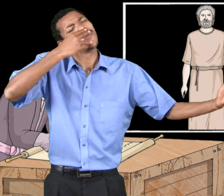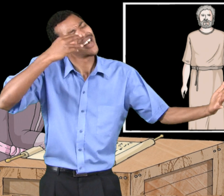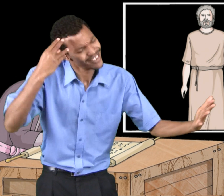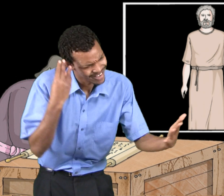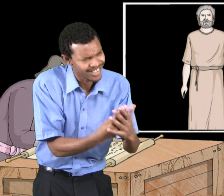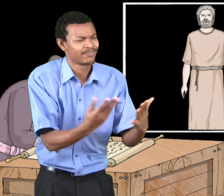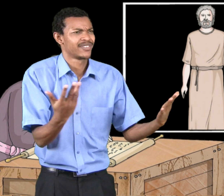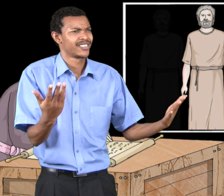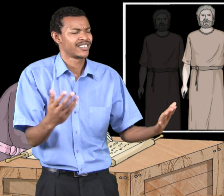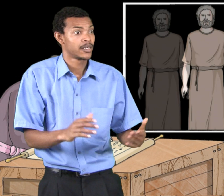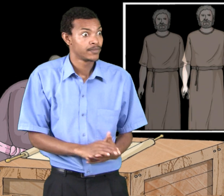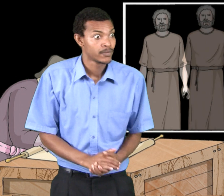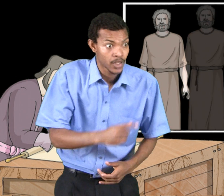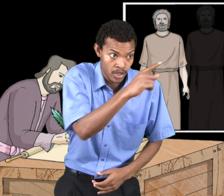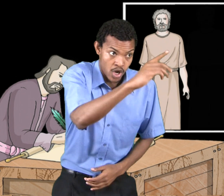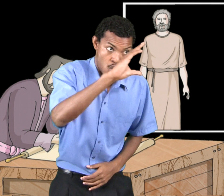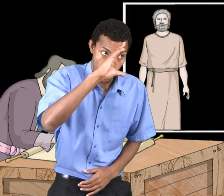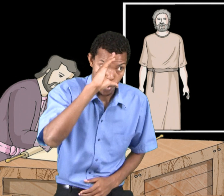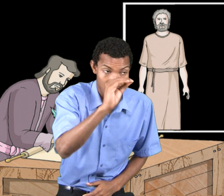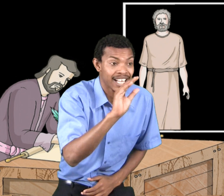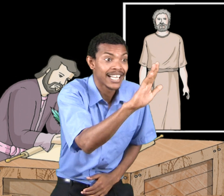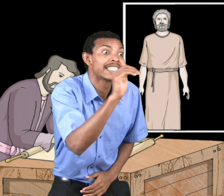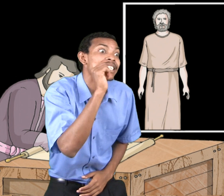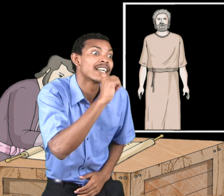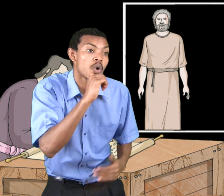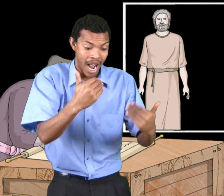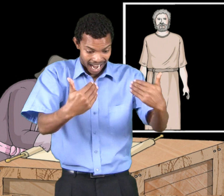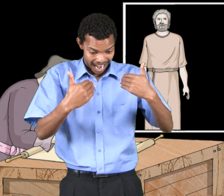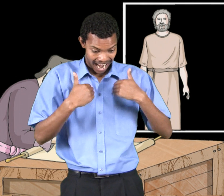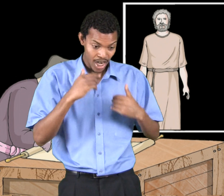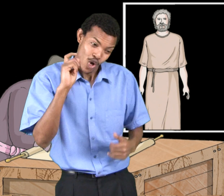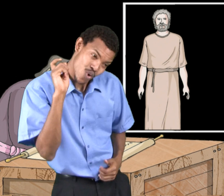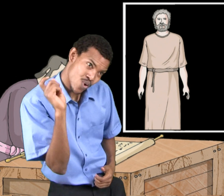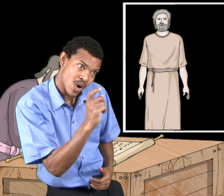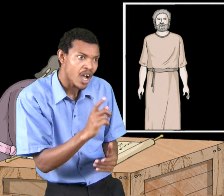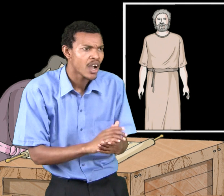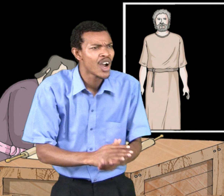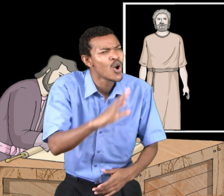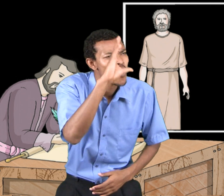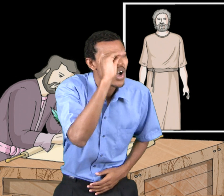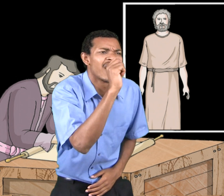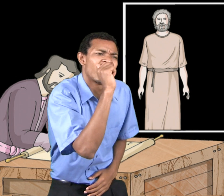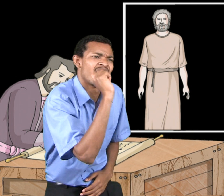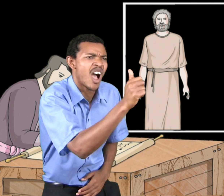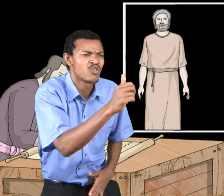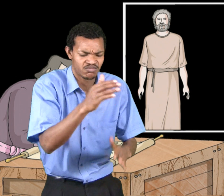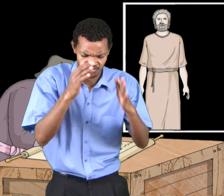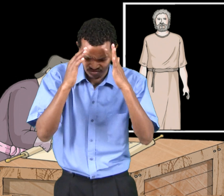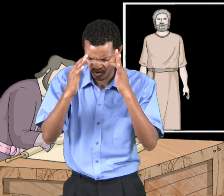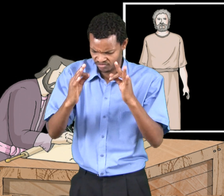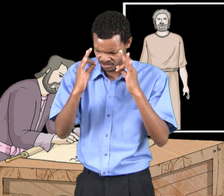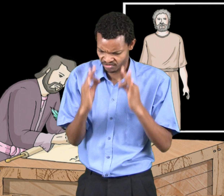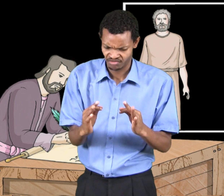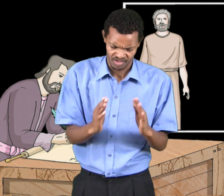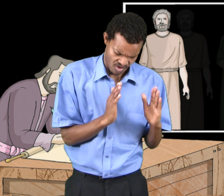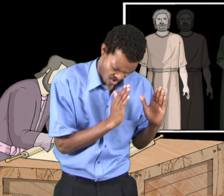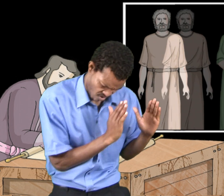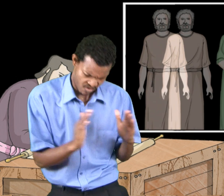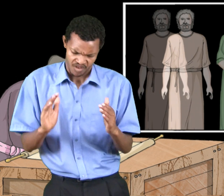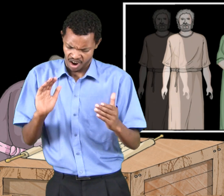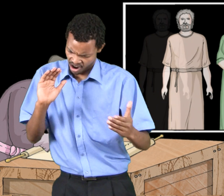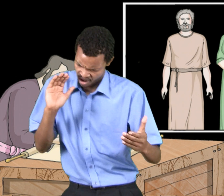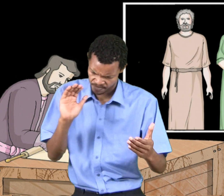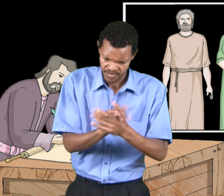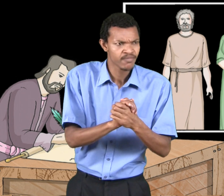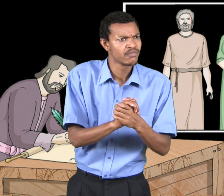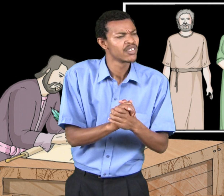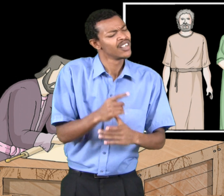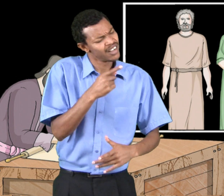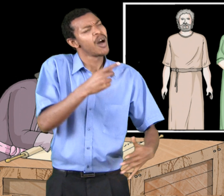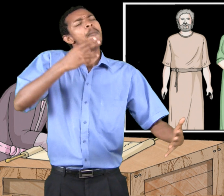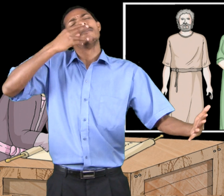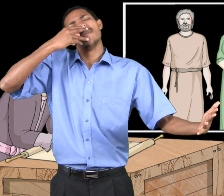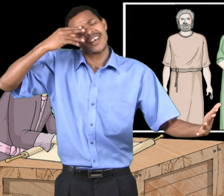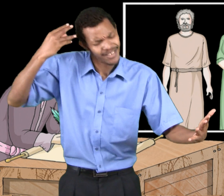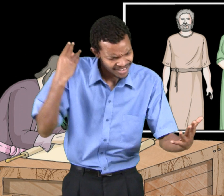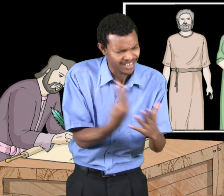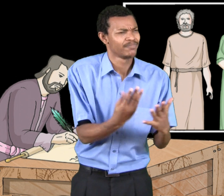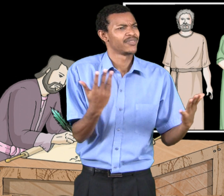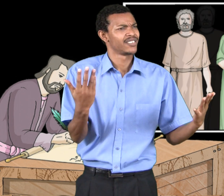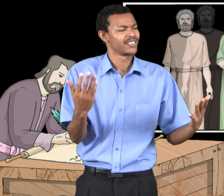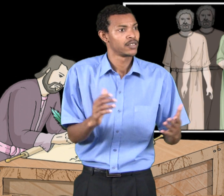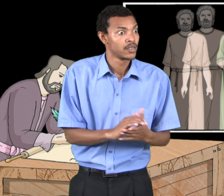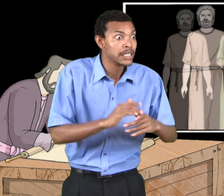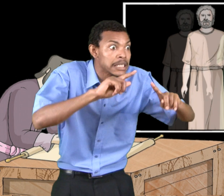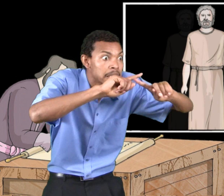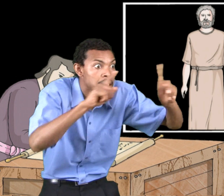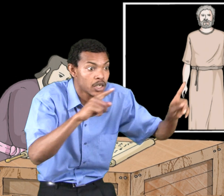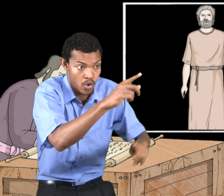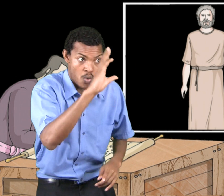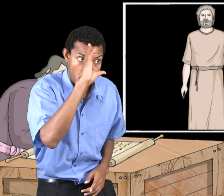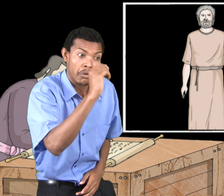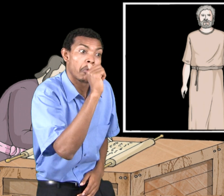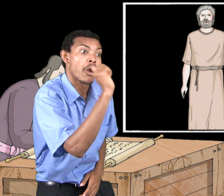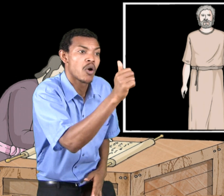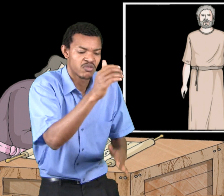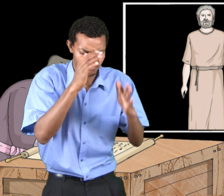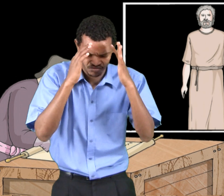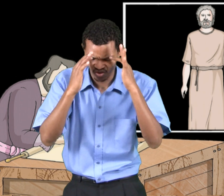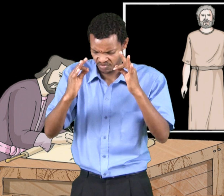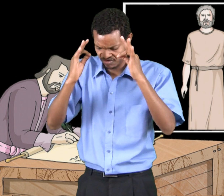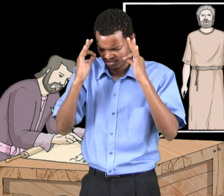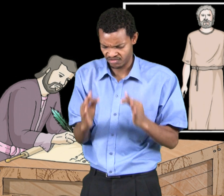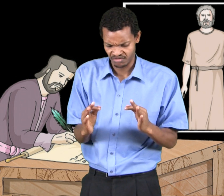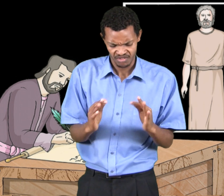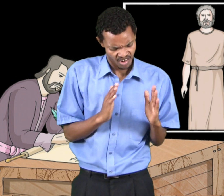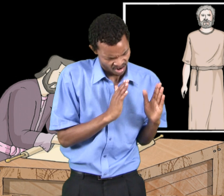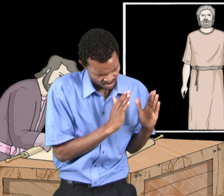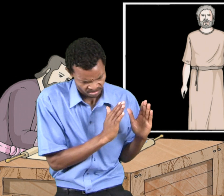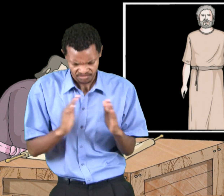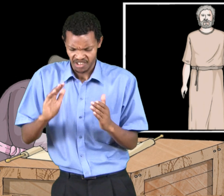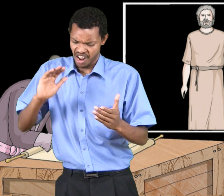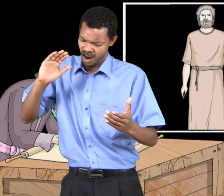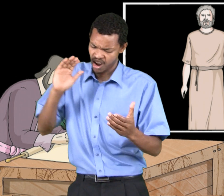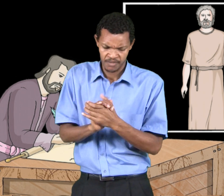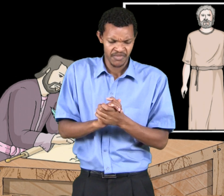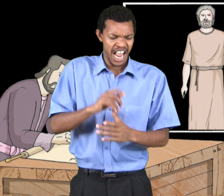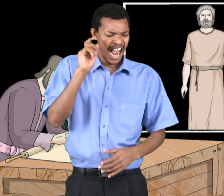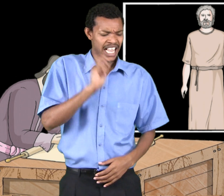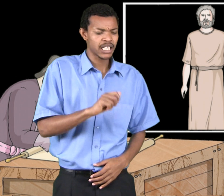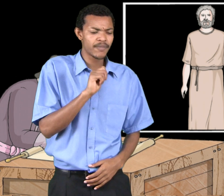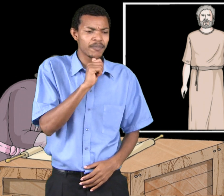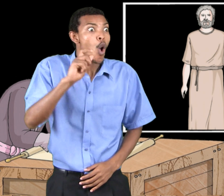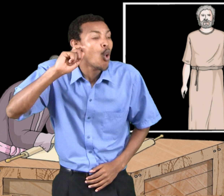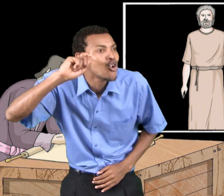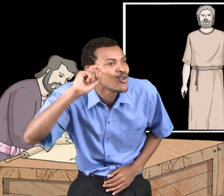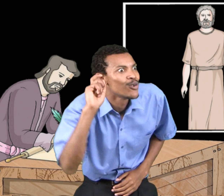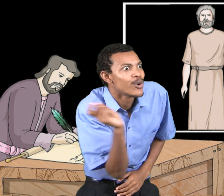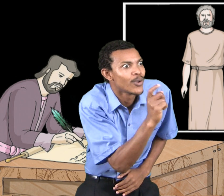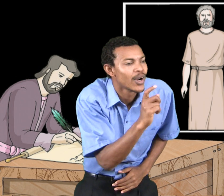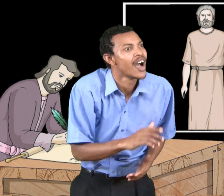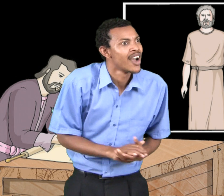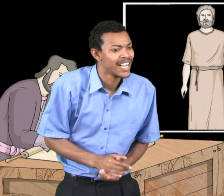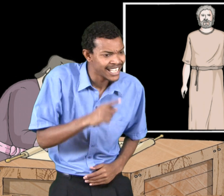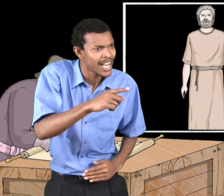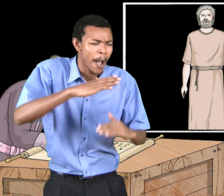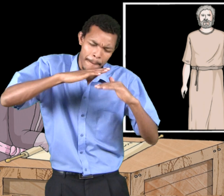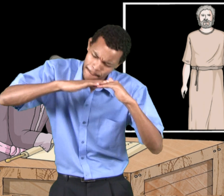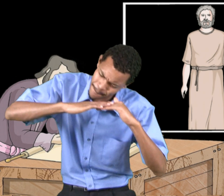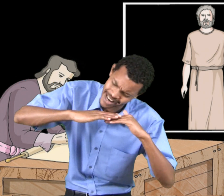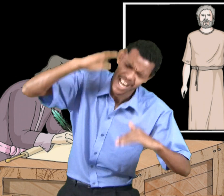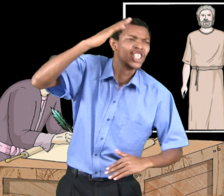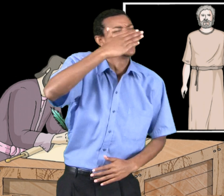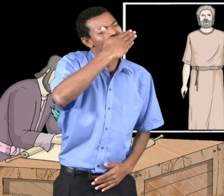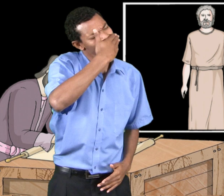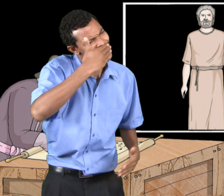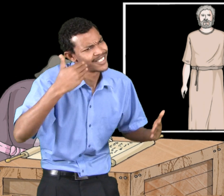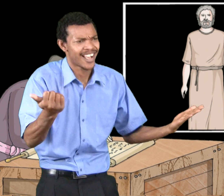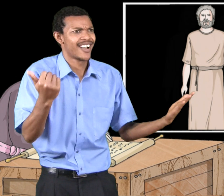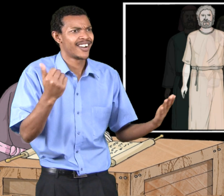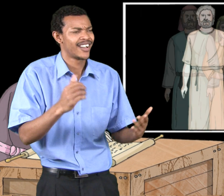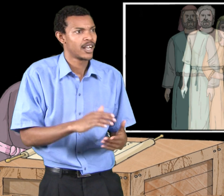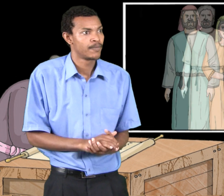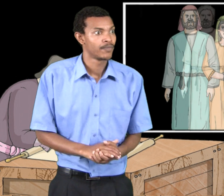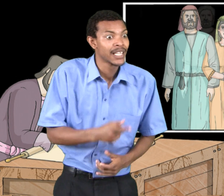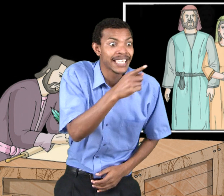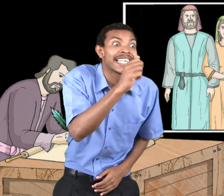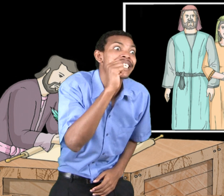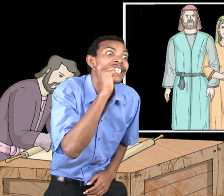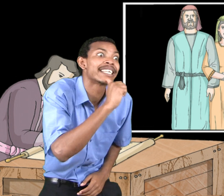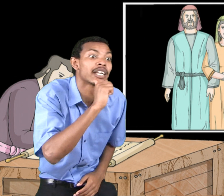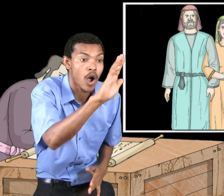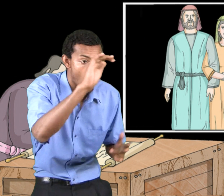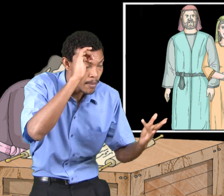So then, he who marries the virgin does well, but he who does not marry her does even better.